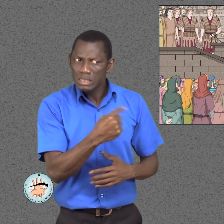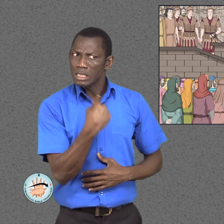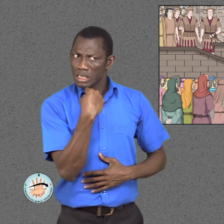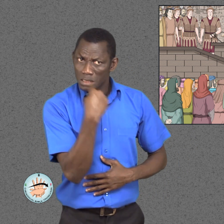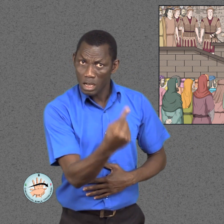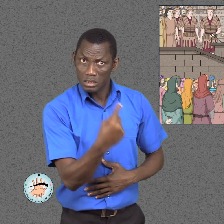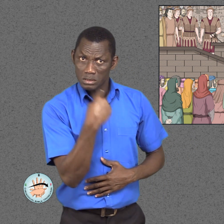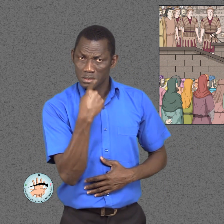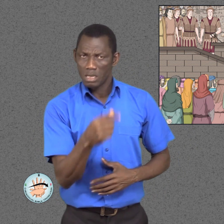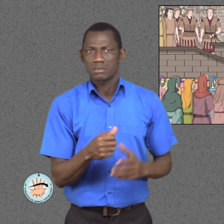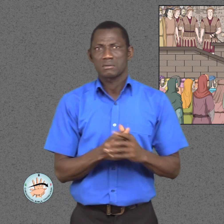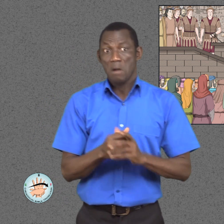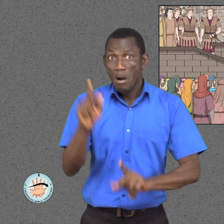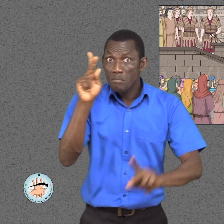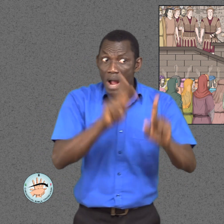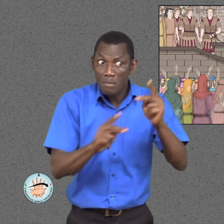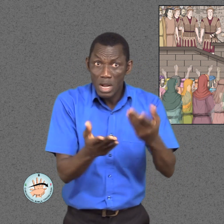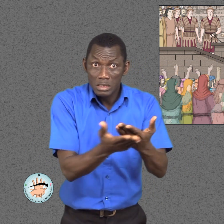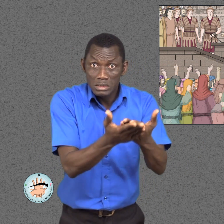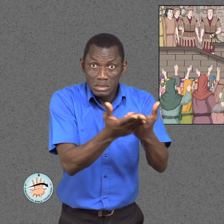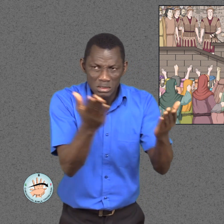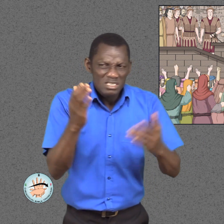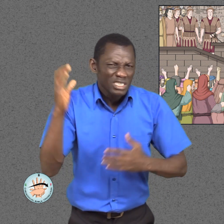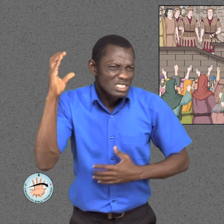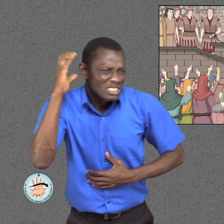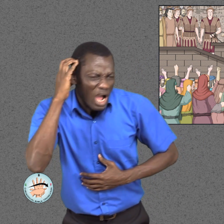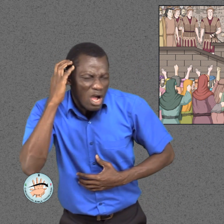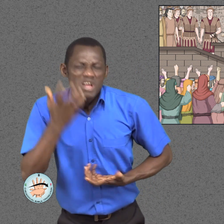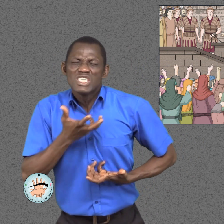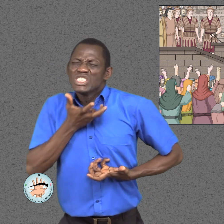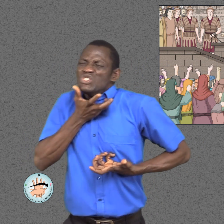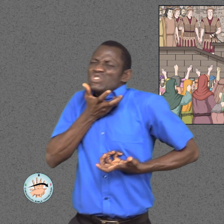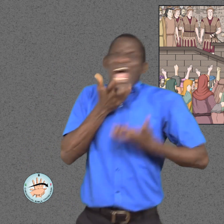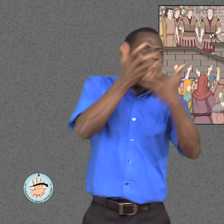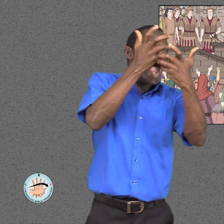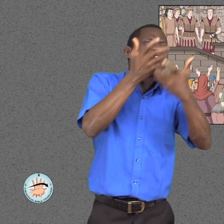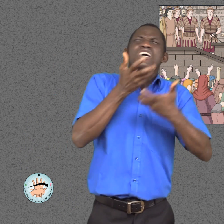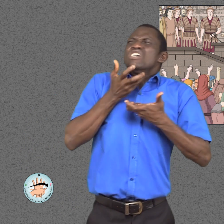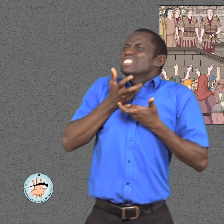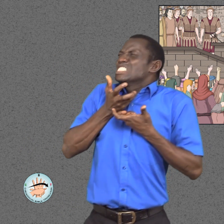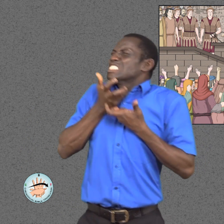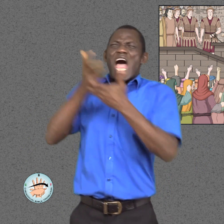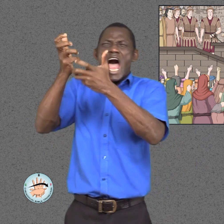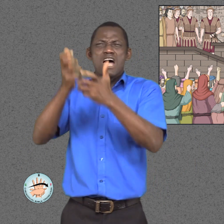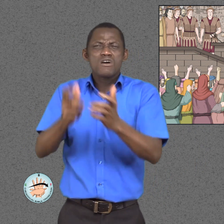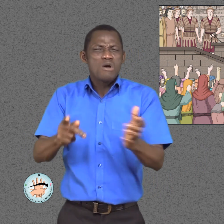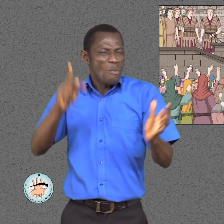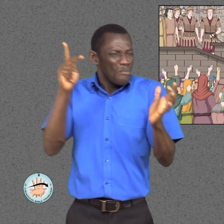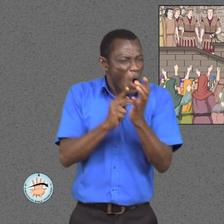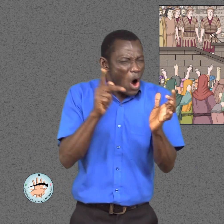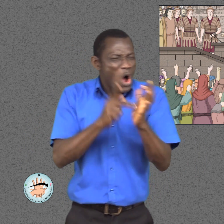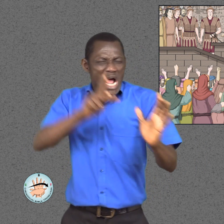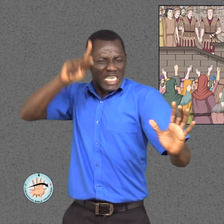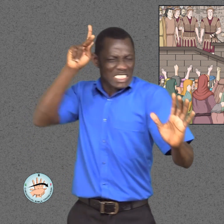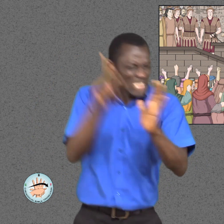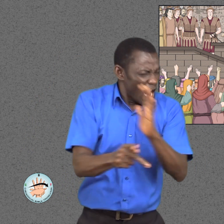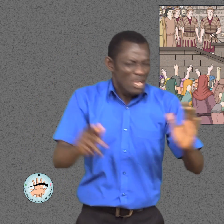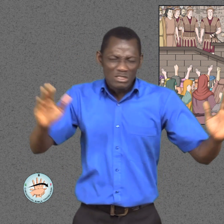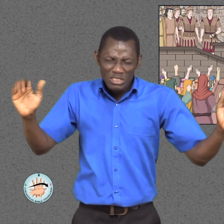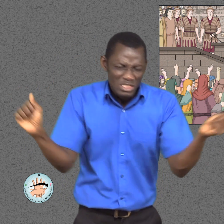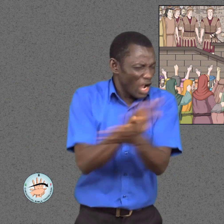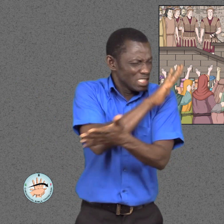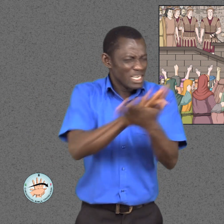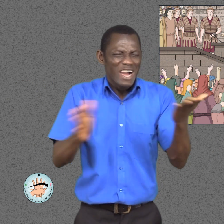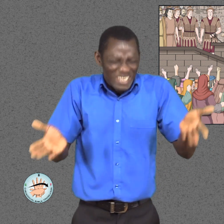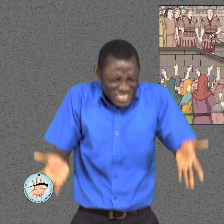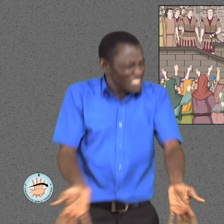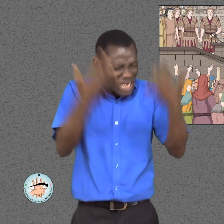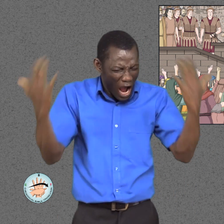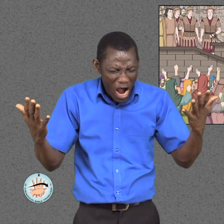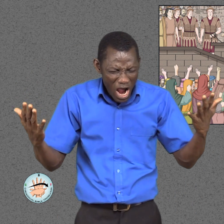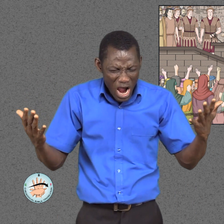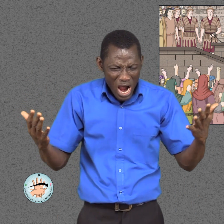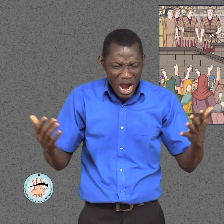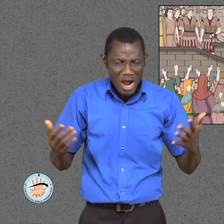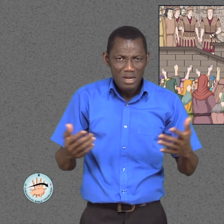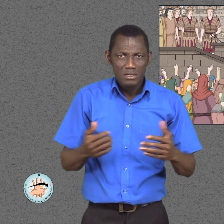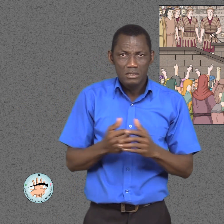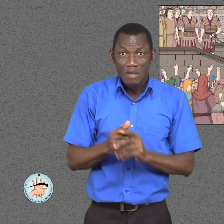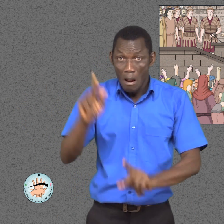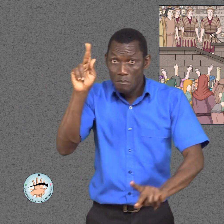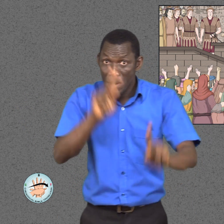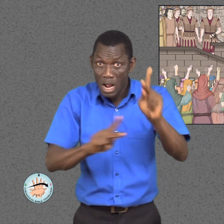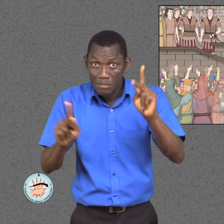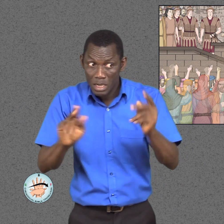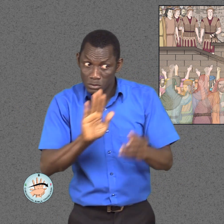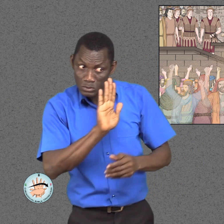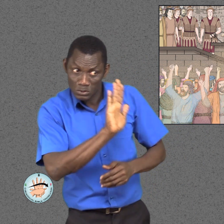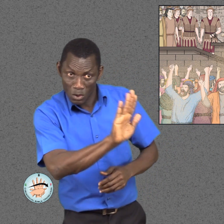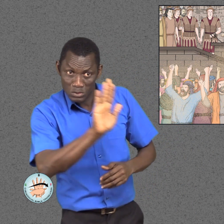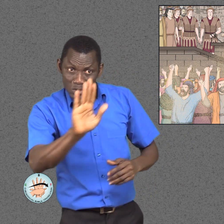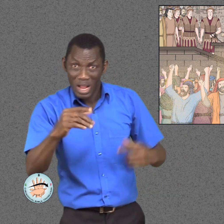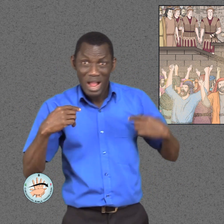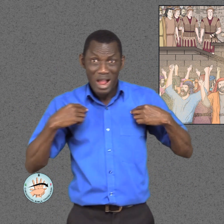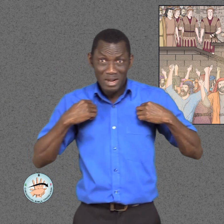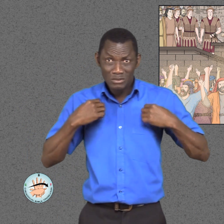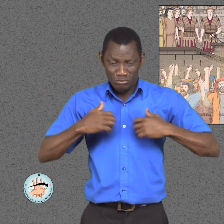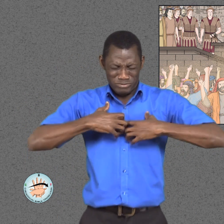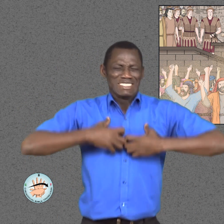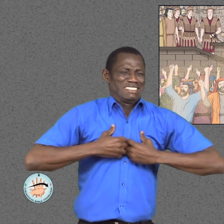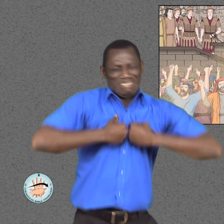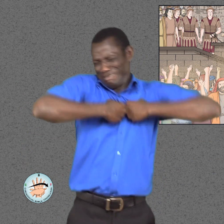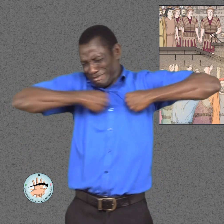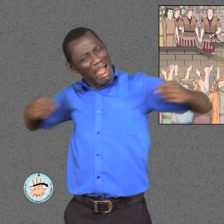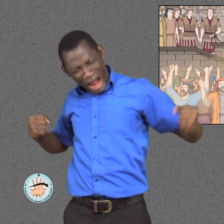Then they lifted up their voices and shouted, “Rid the earth of him! He is not fit to live!”